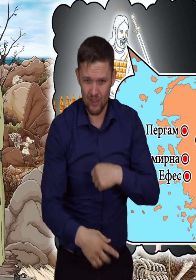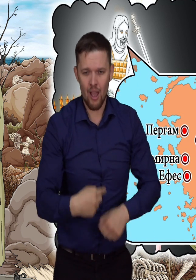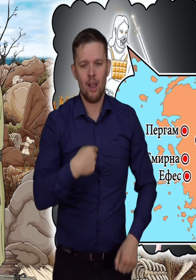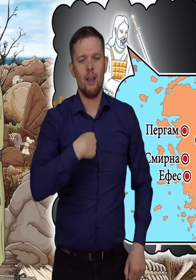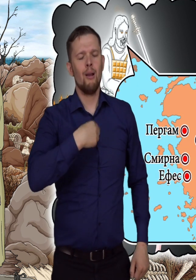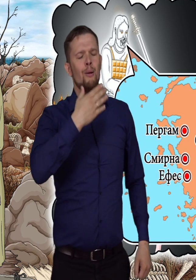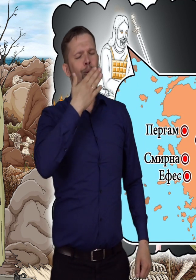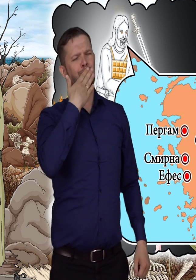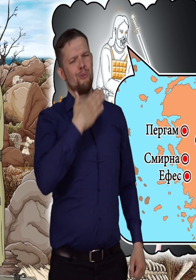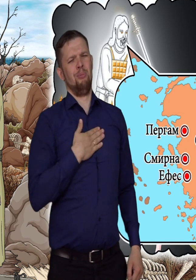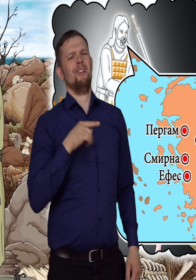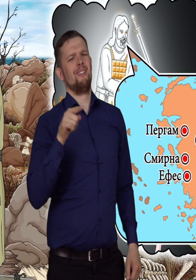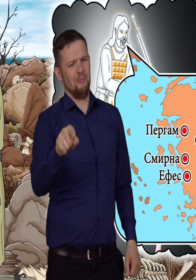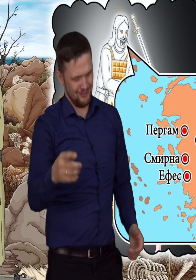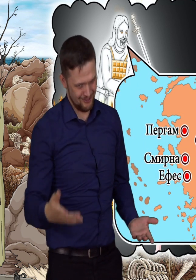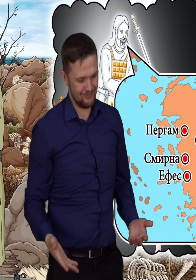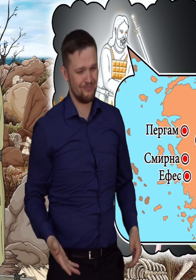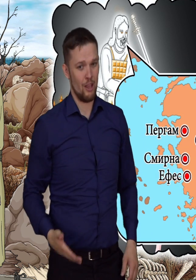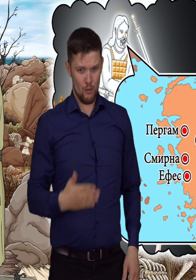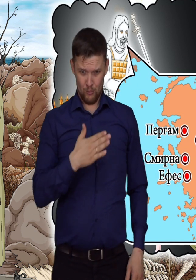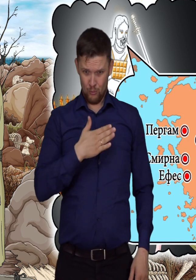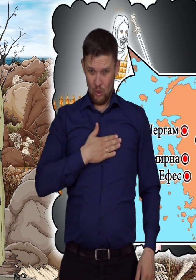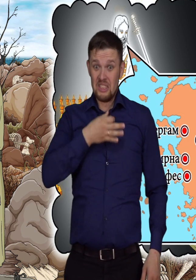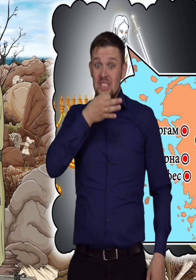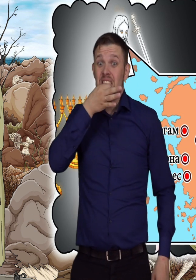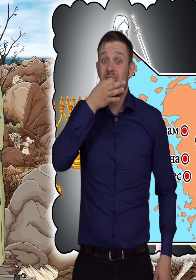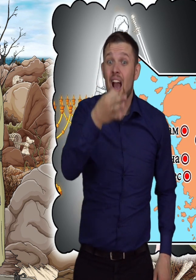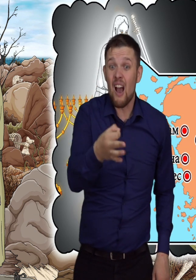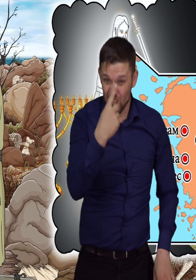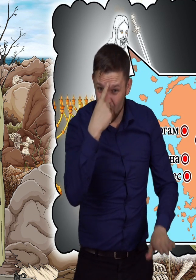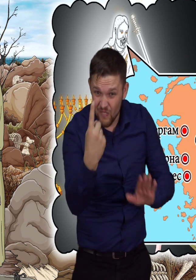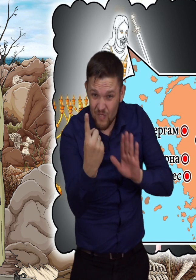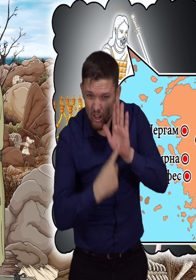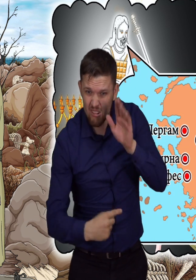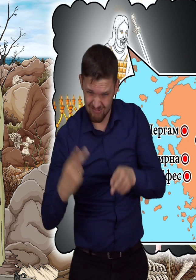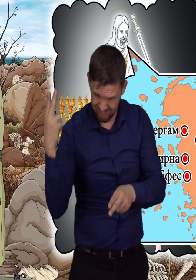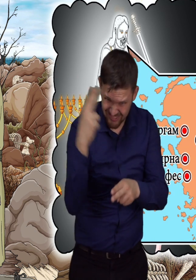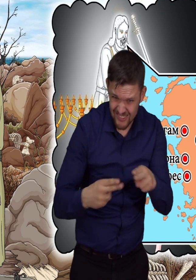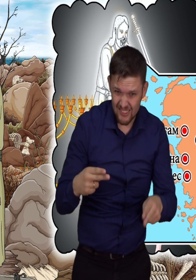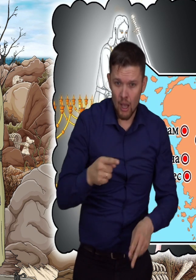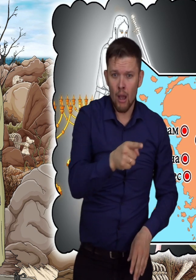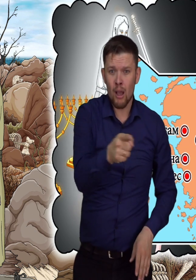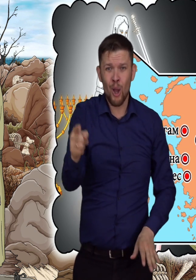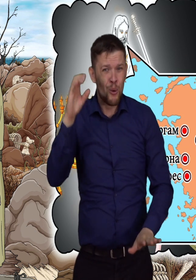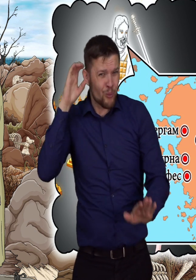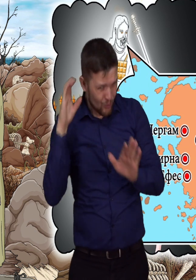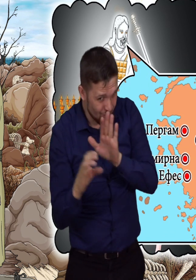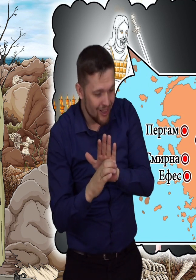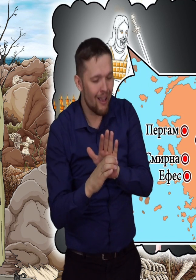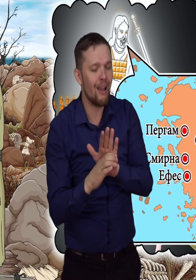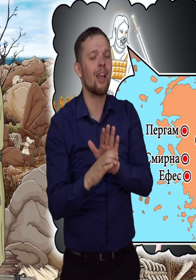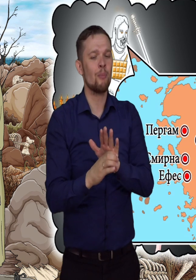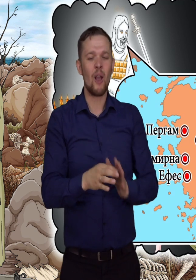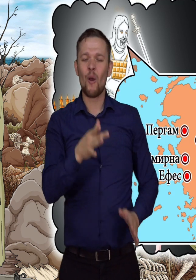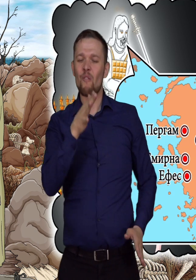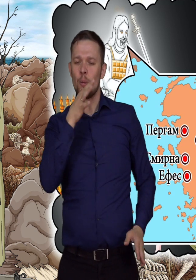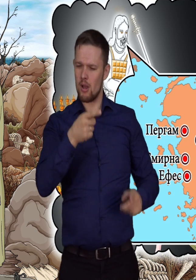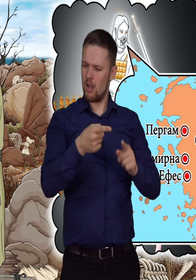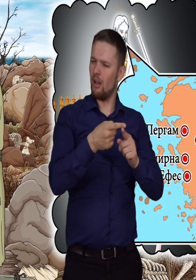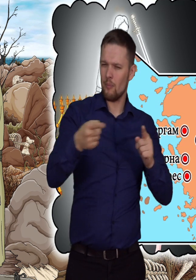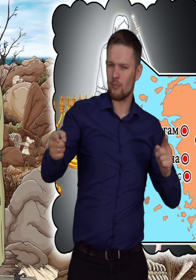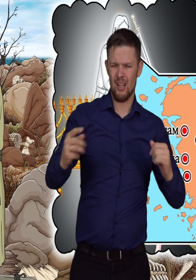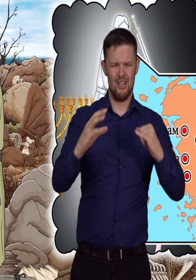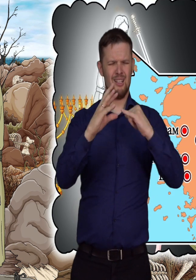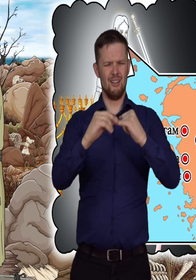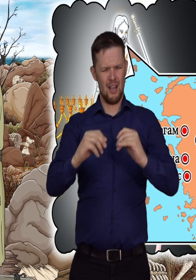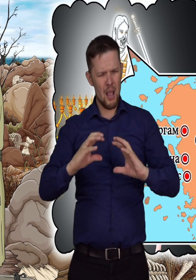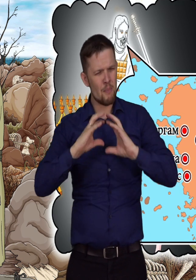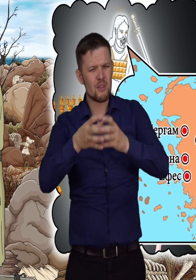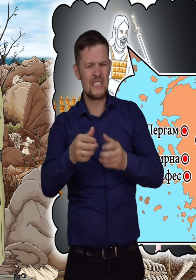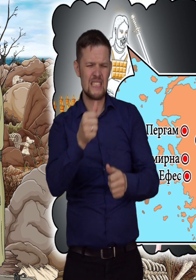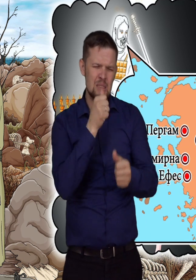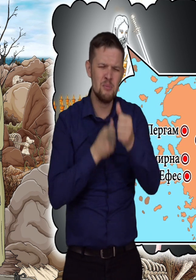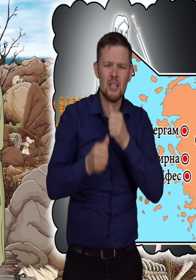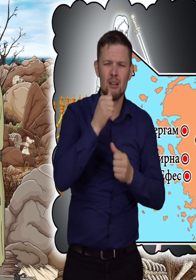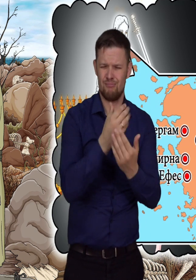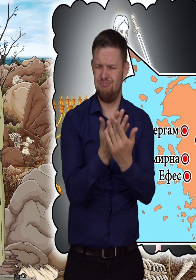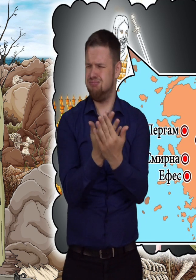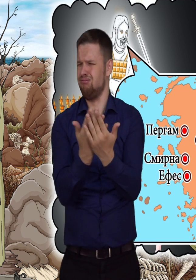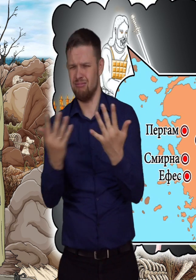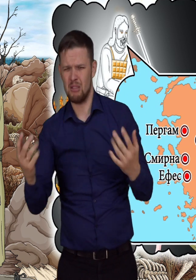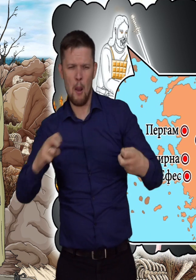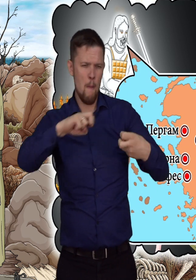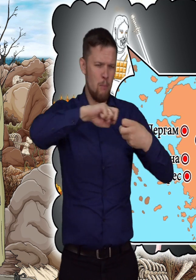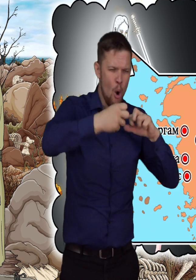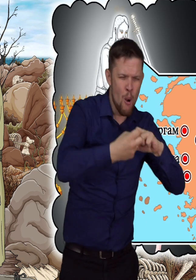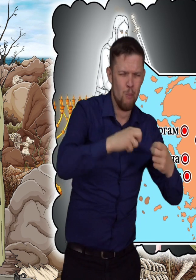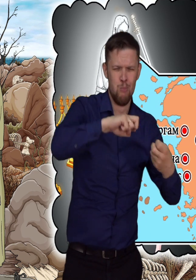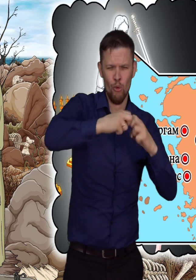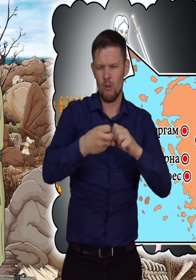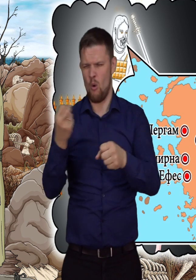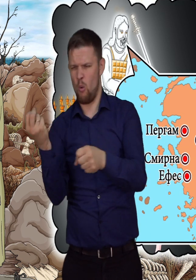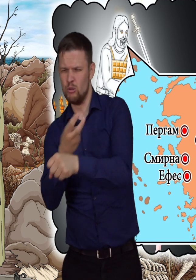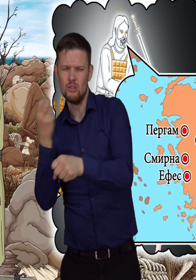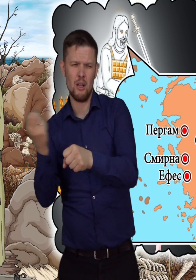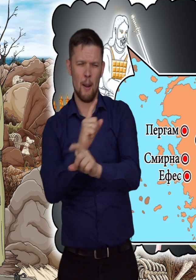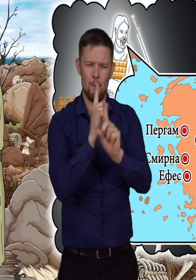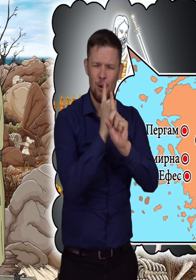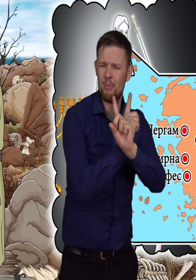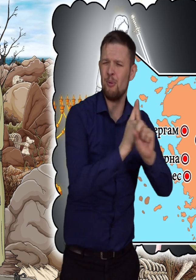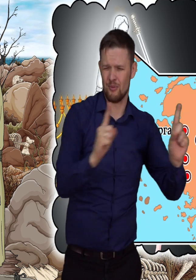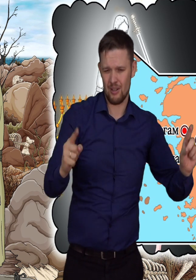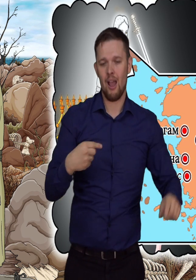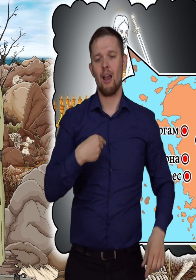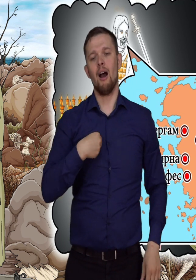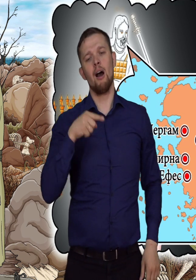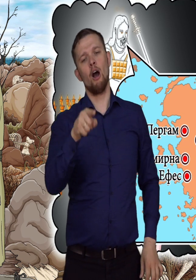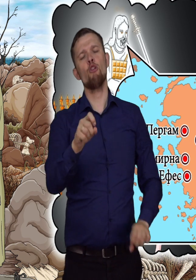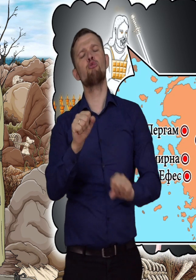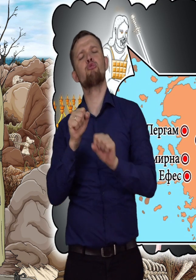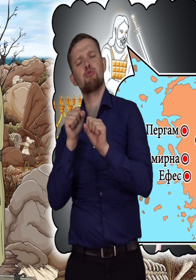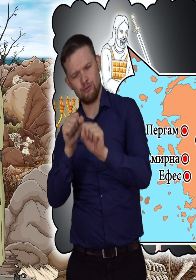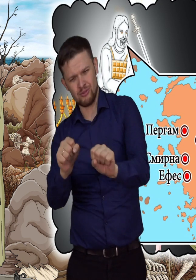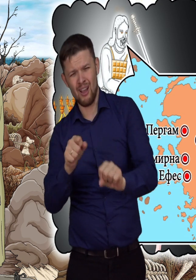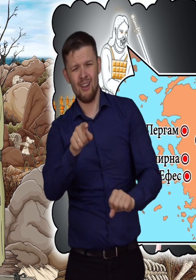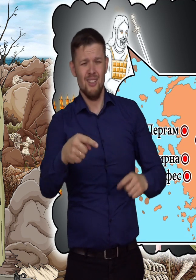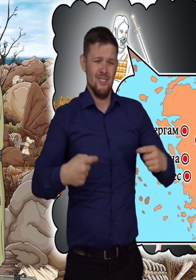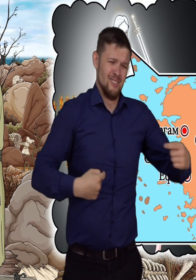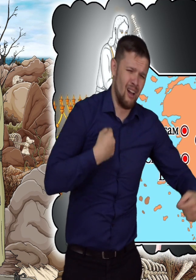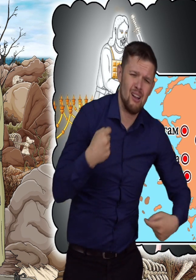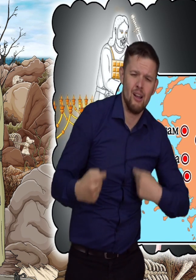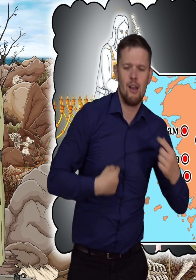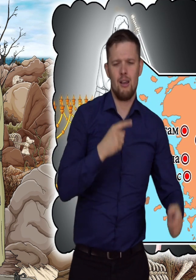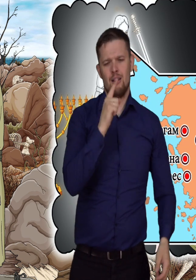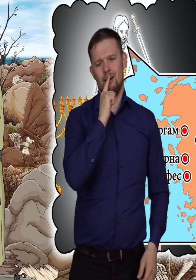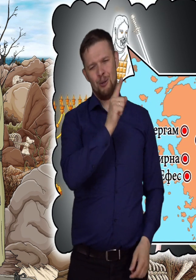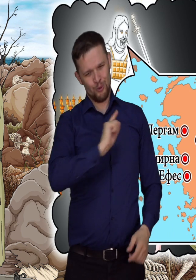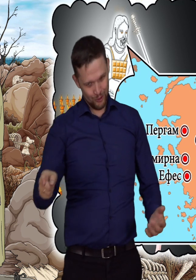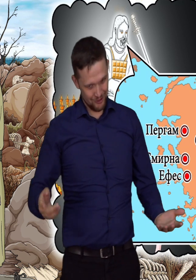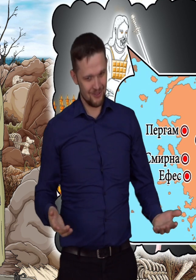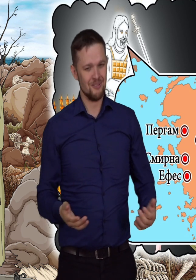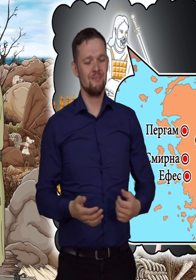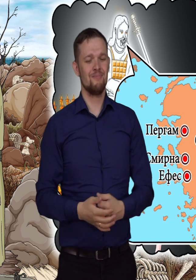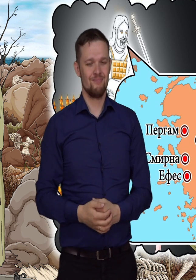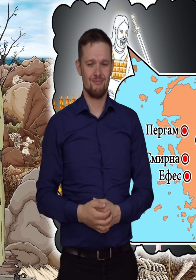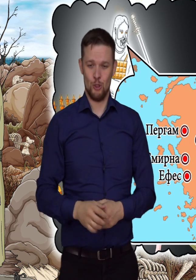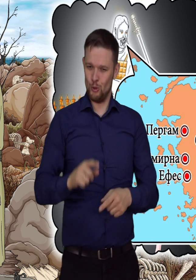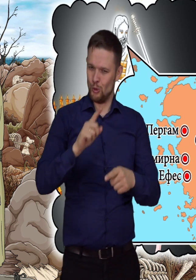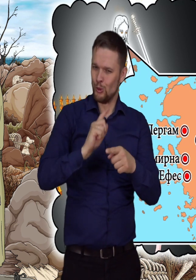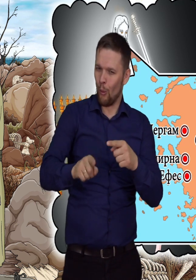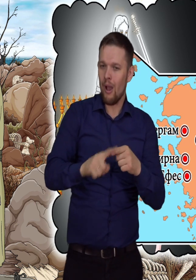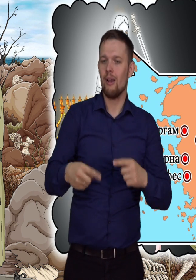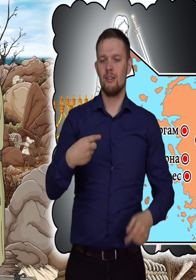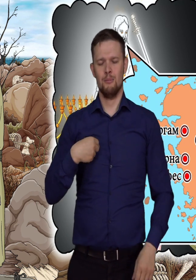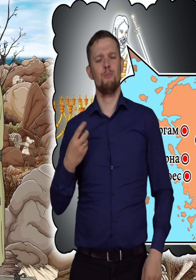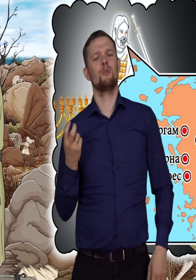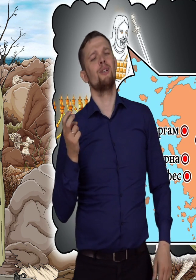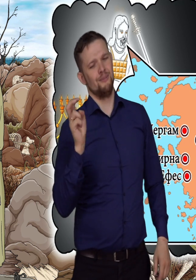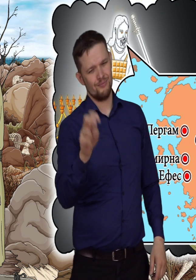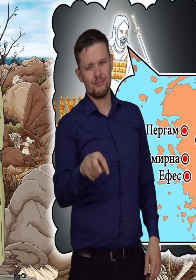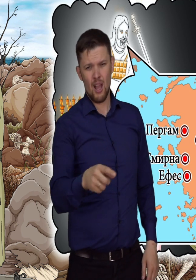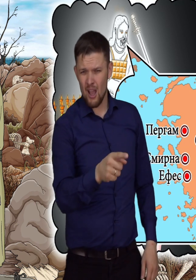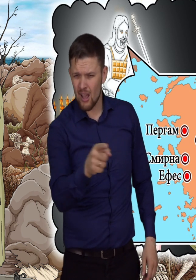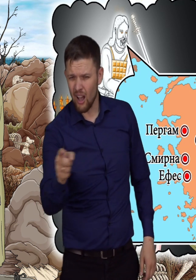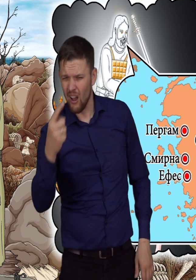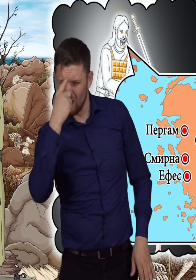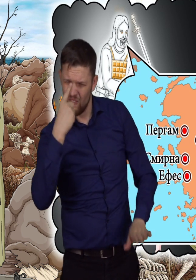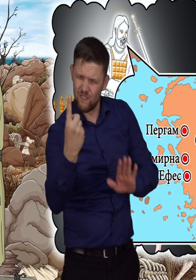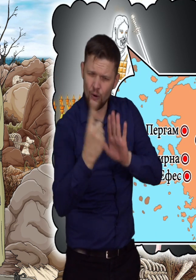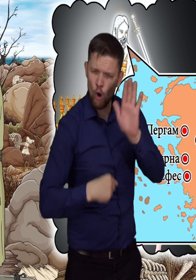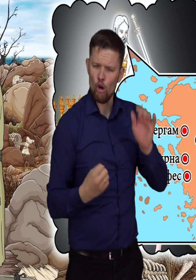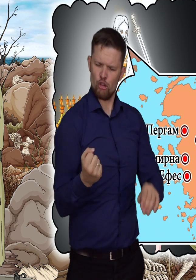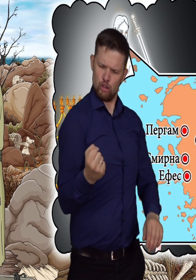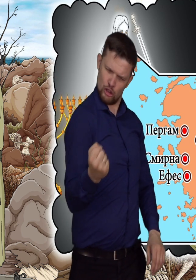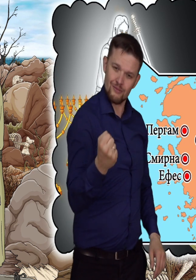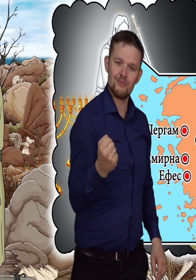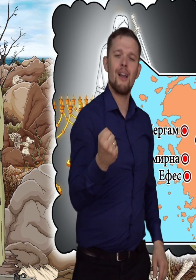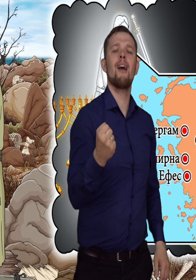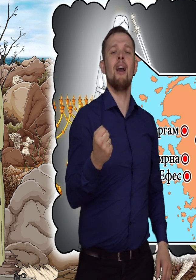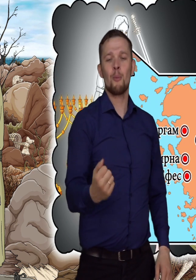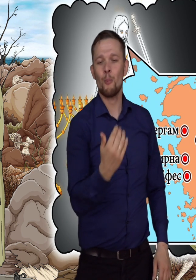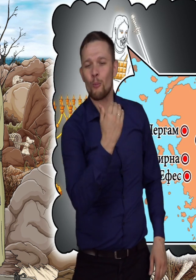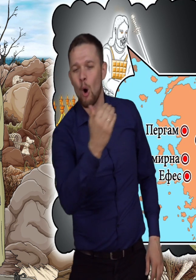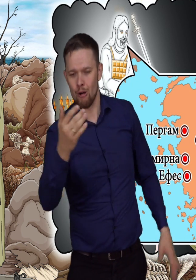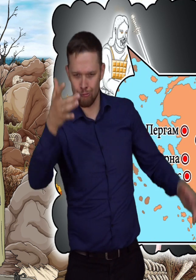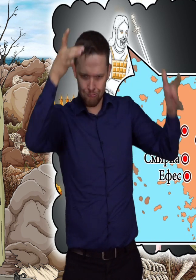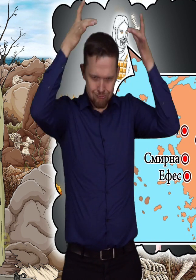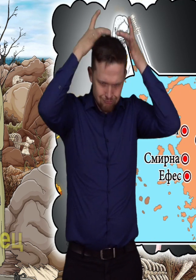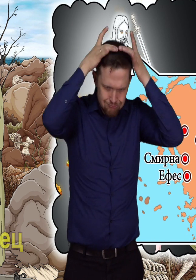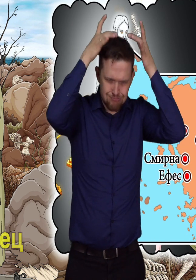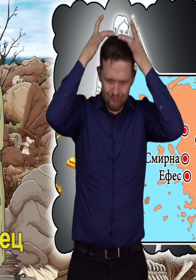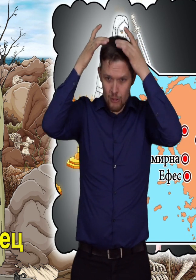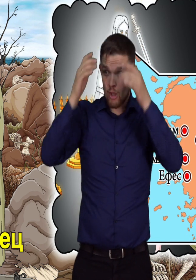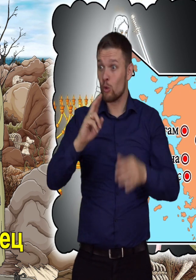Because you have kept My command to persevere, I will also keep you from the hour of testing that is about to come upon the whole world, to test those who dwell on the earth. I am coming soon.